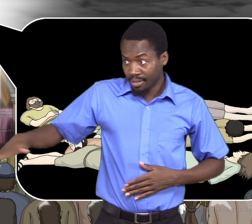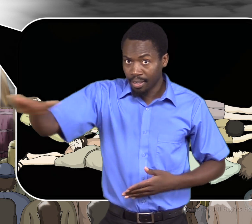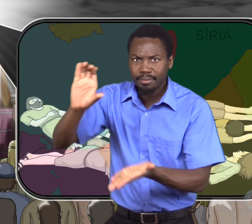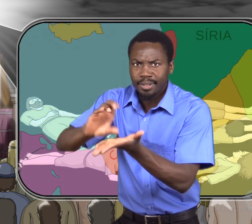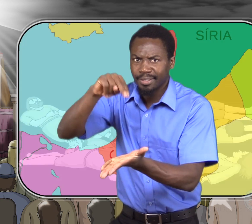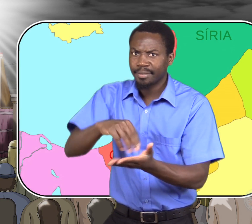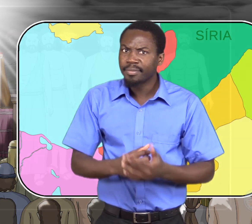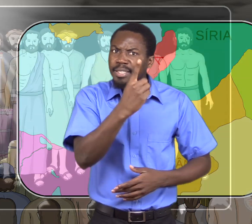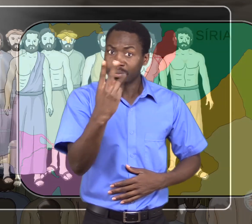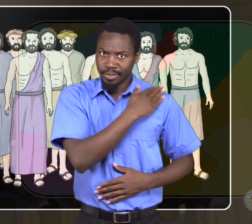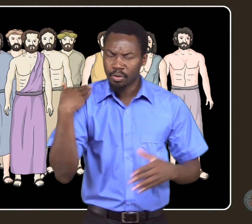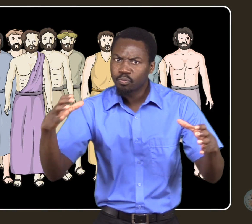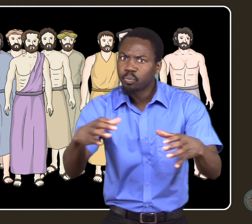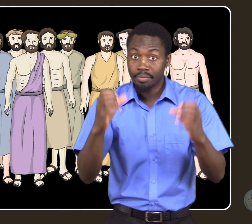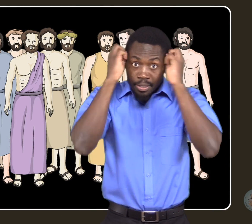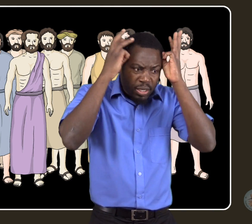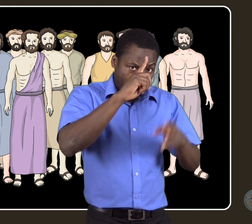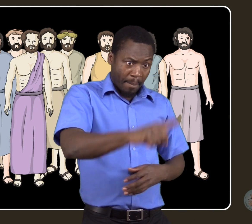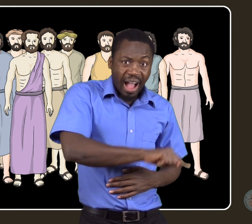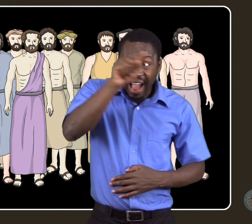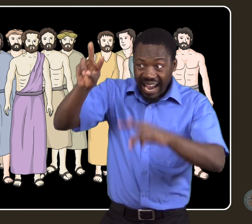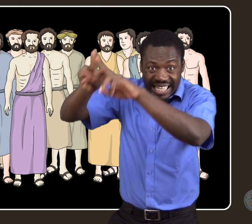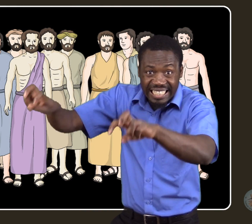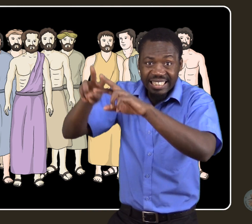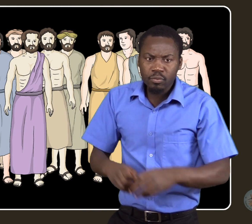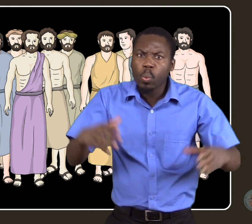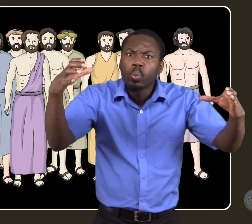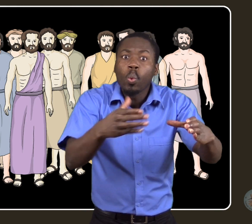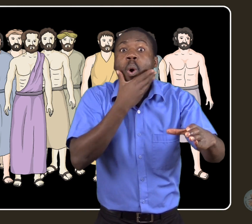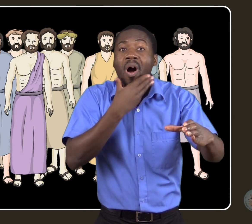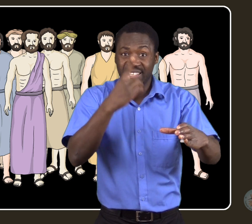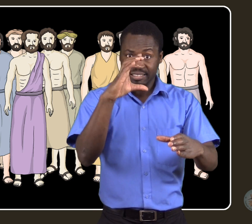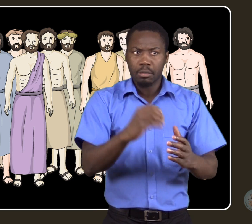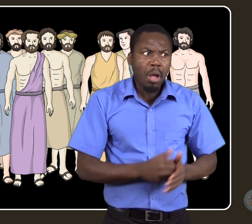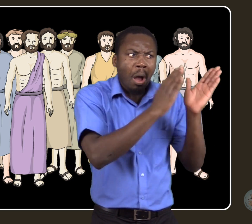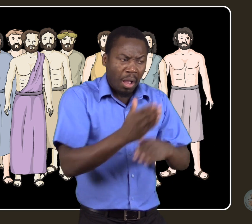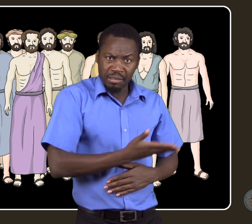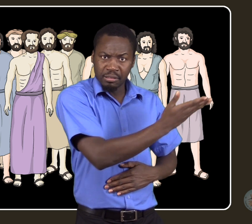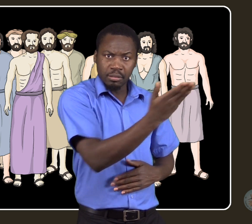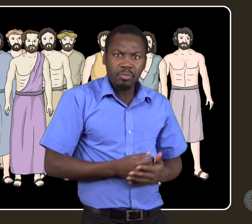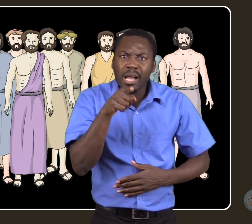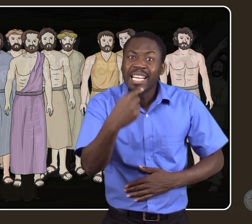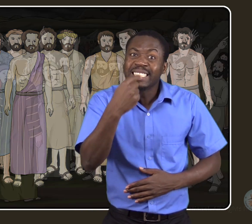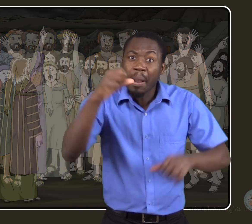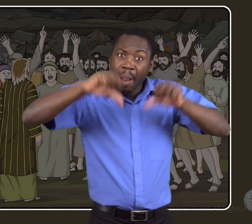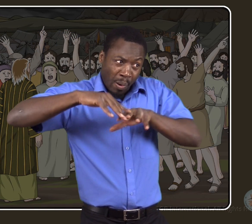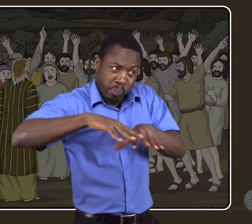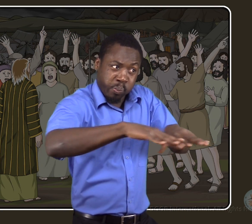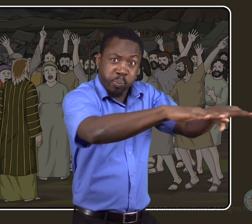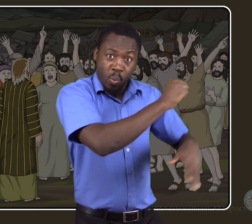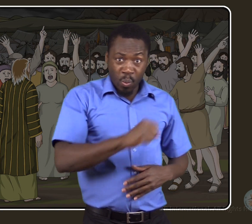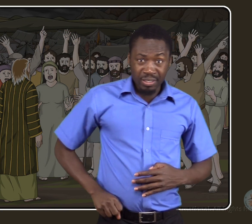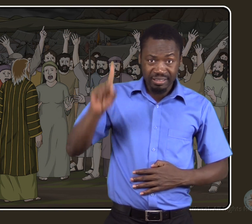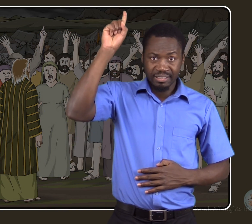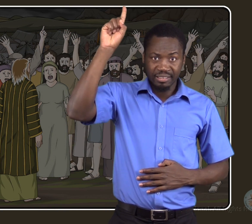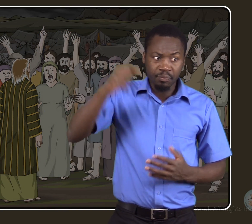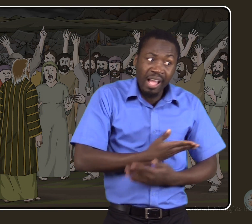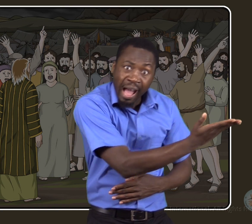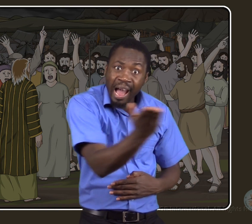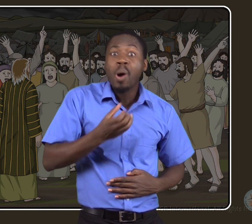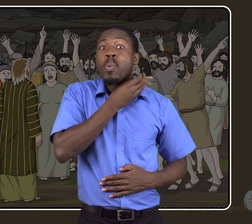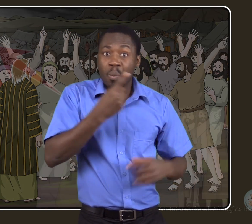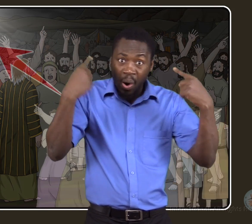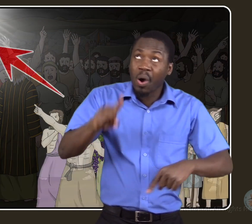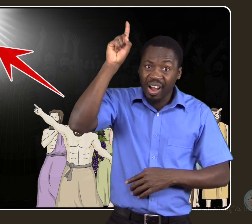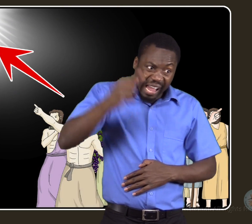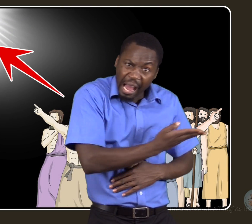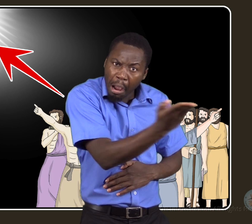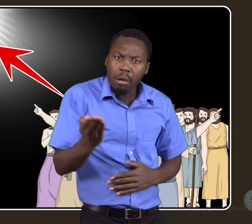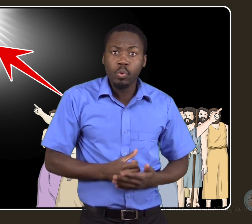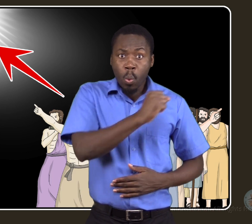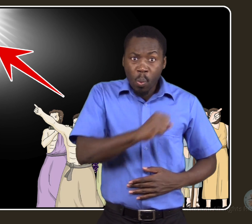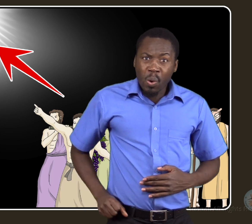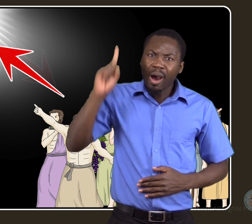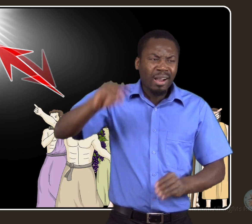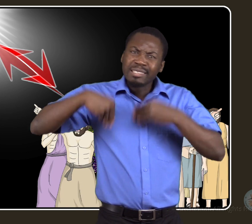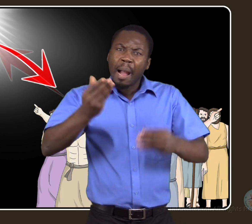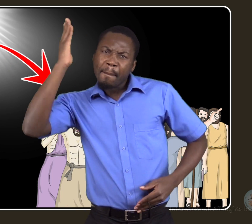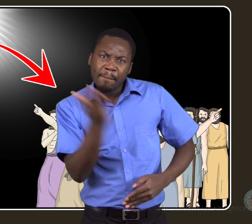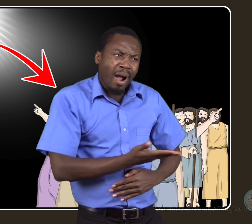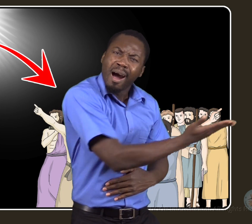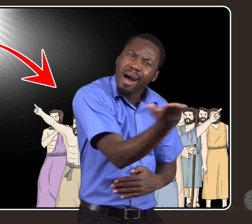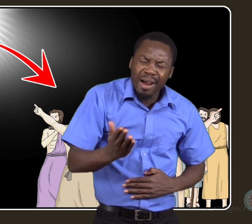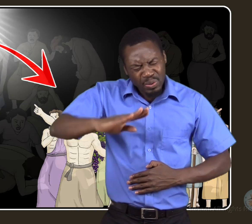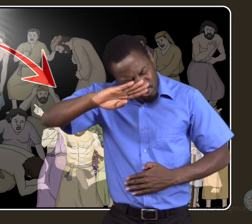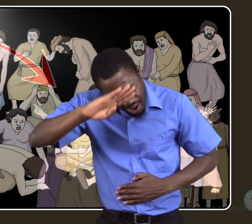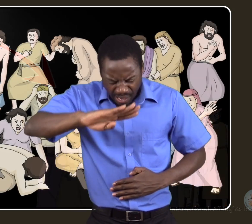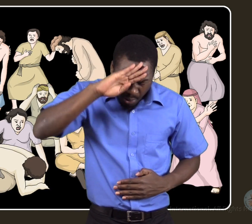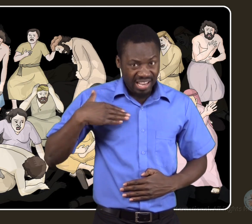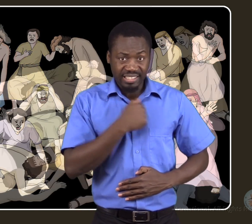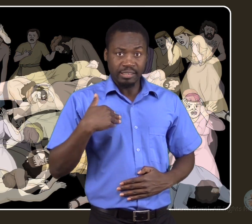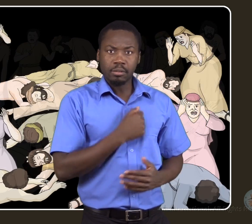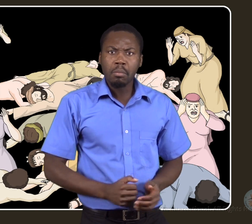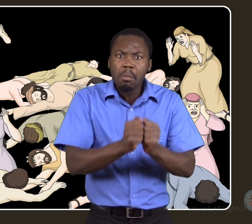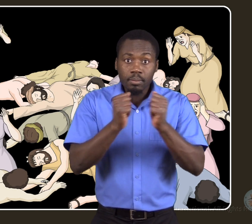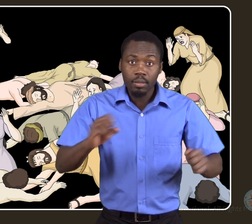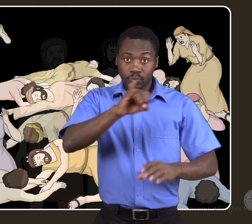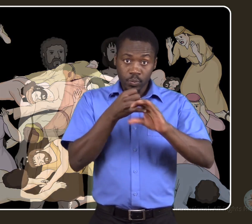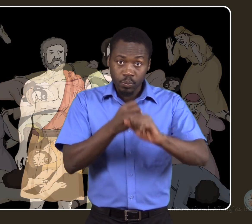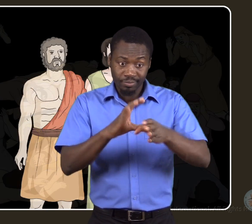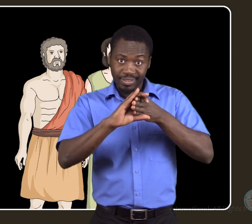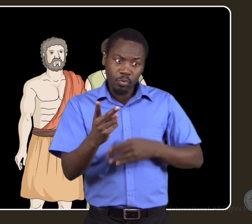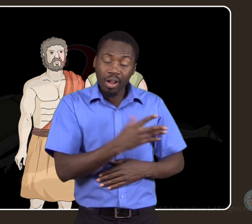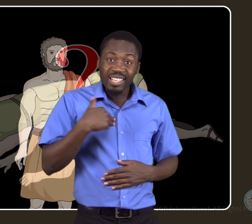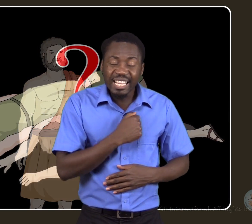So the men Moses had sent to spy out the land, who had returned and made the whole congregation grumble against him by bringing out a bad report about the land— those men who had brought out the bad report about the land—were struck down by a plague before the LORD.